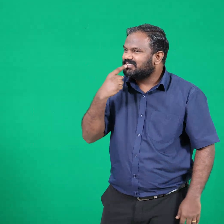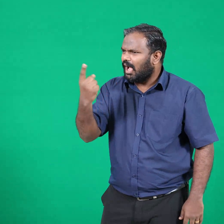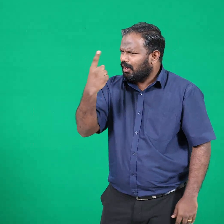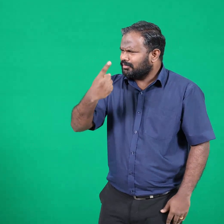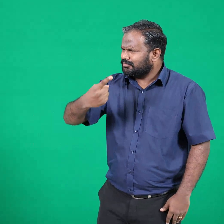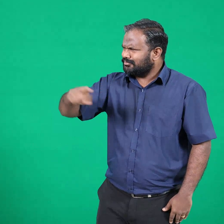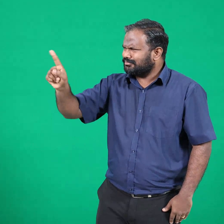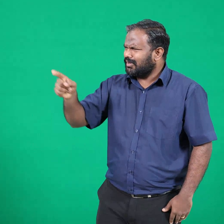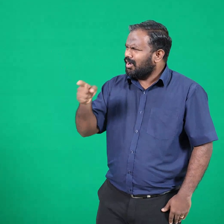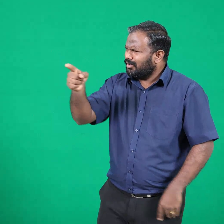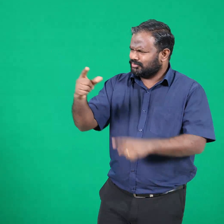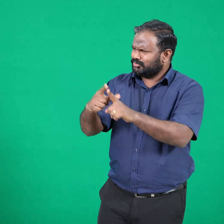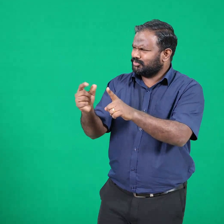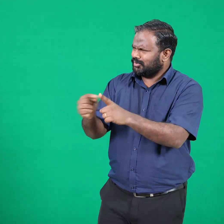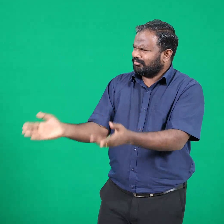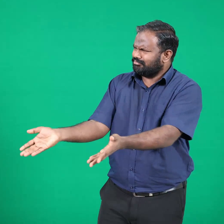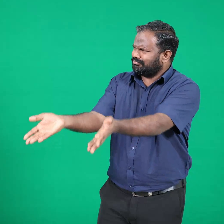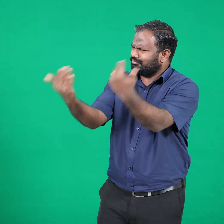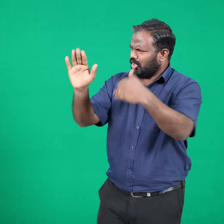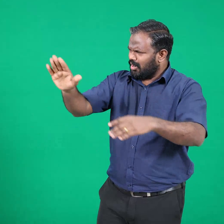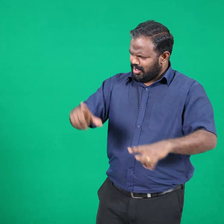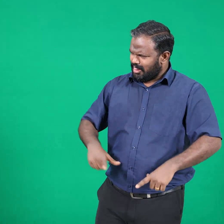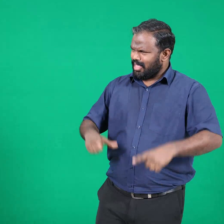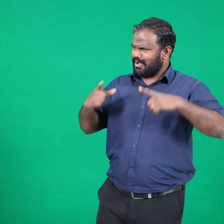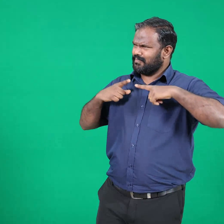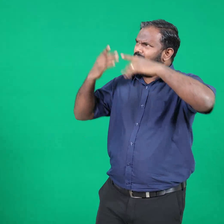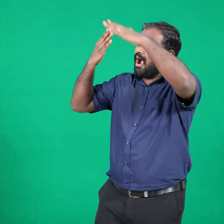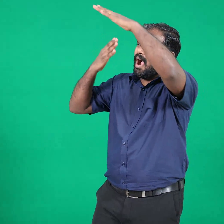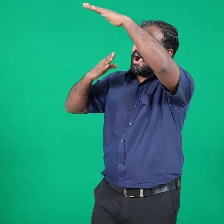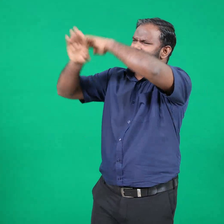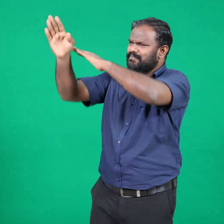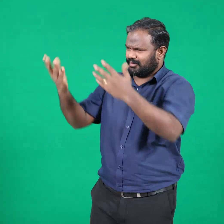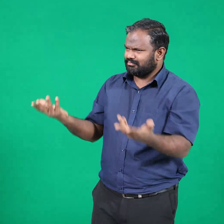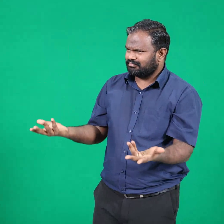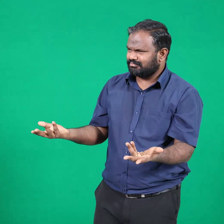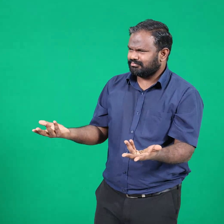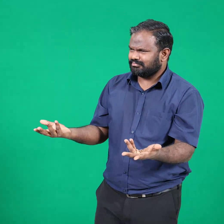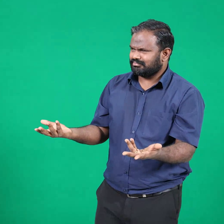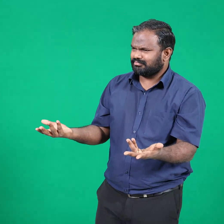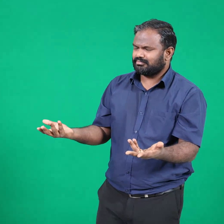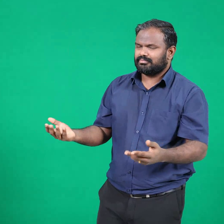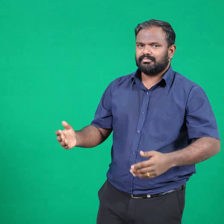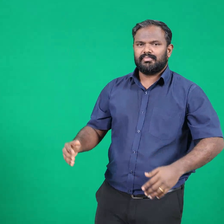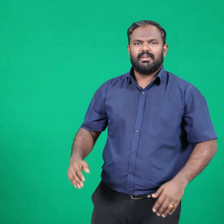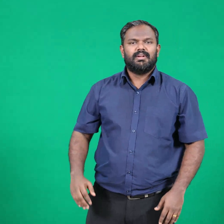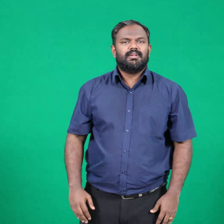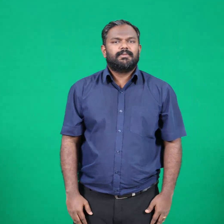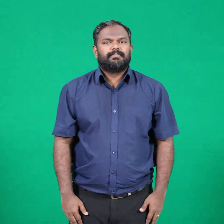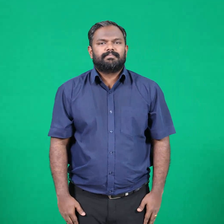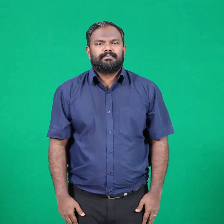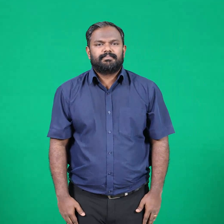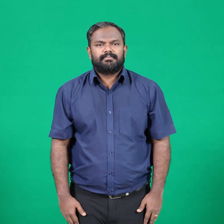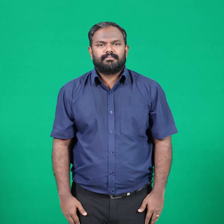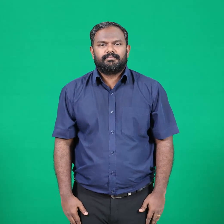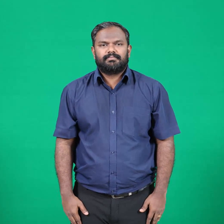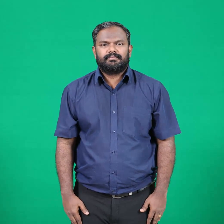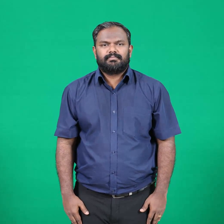" Do this and you will live."